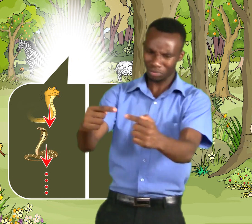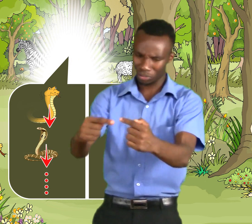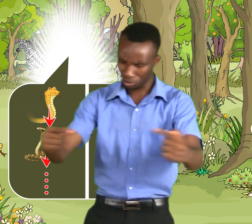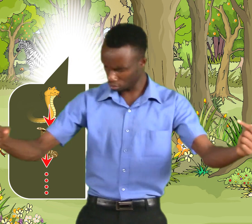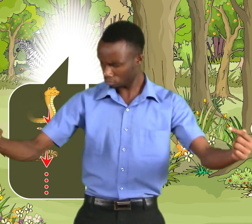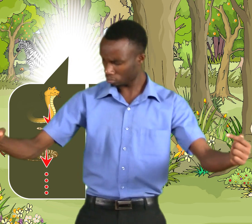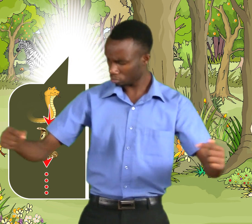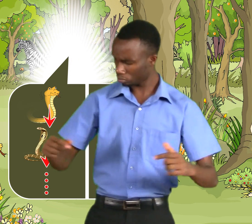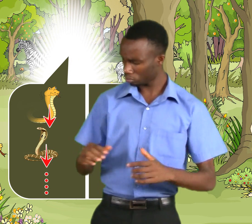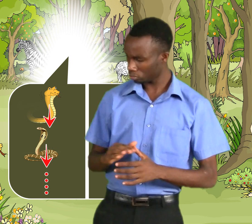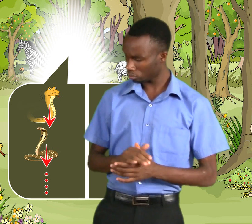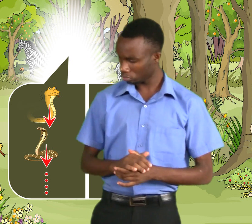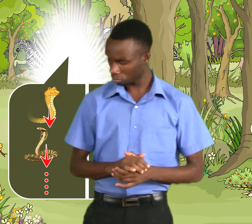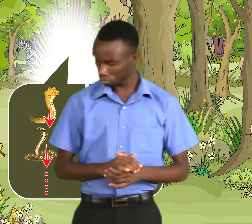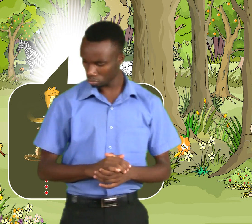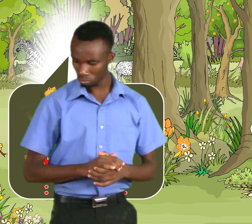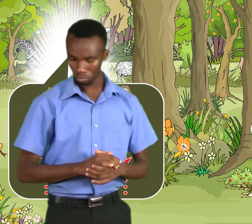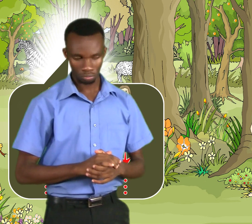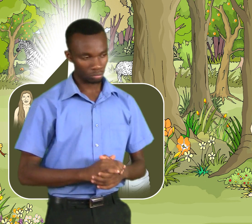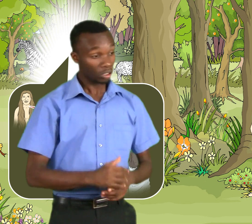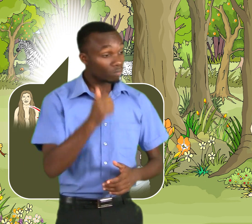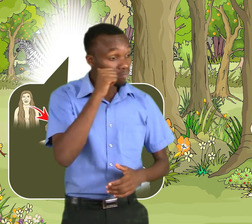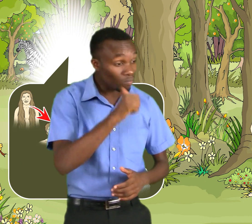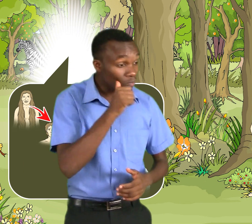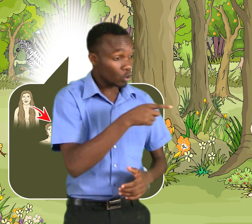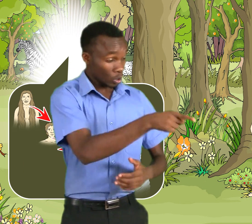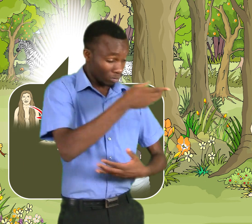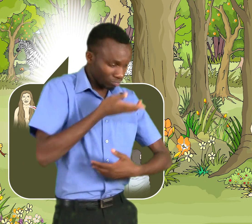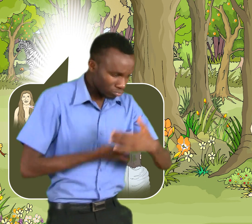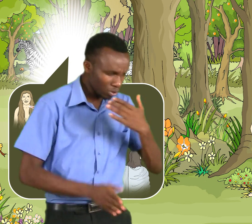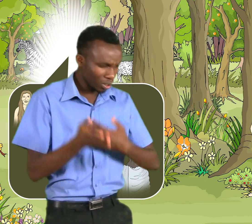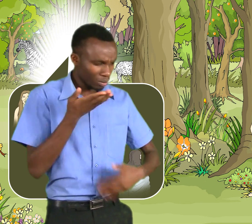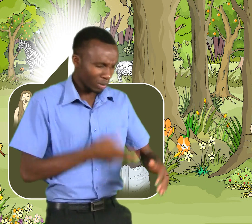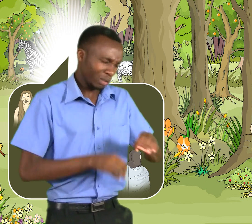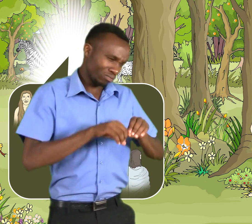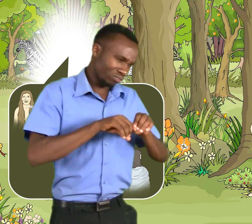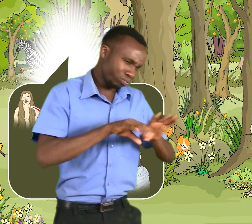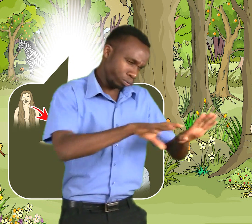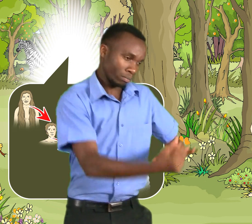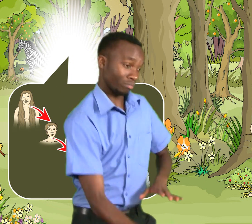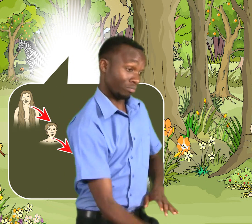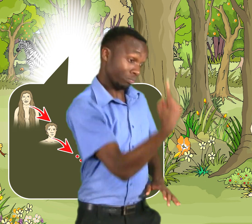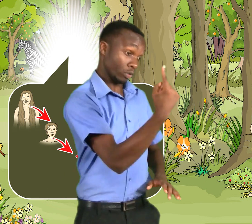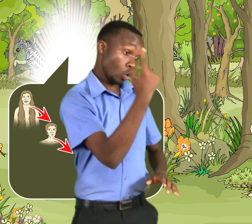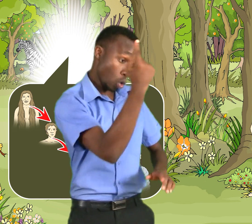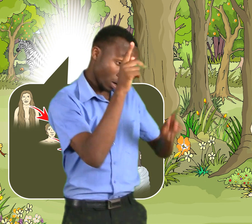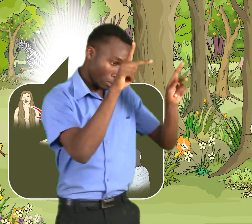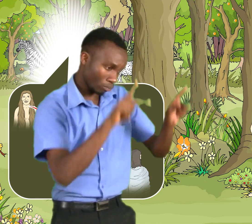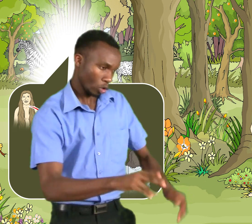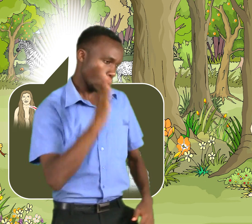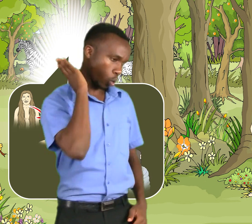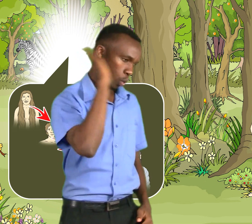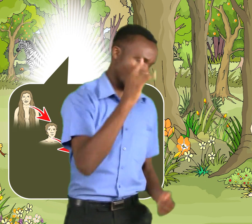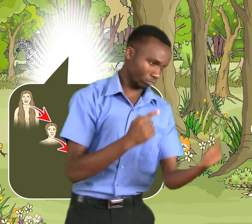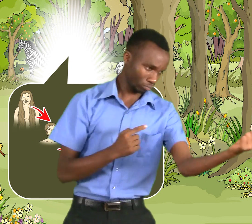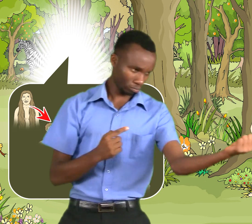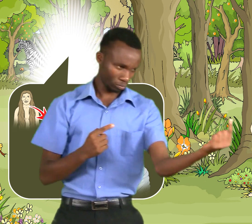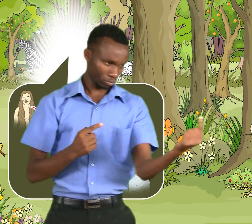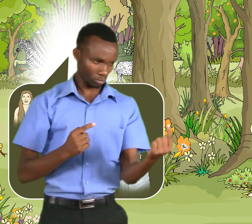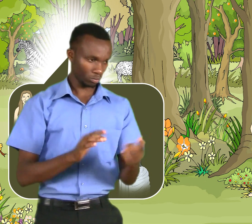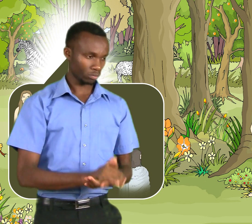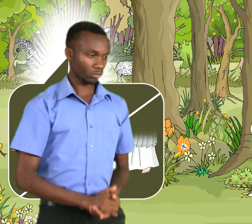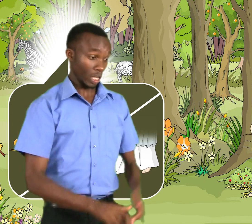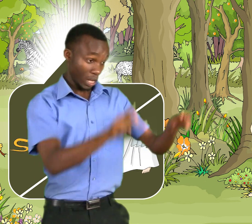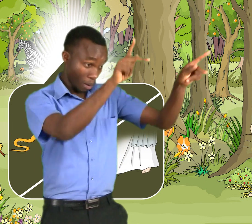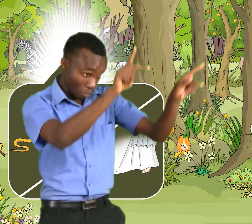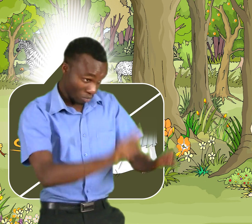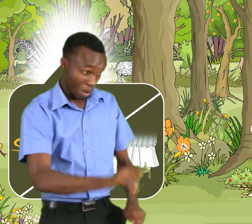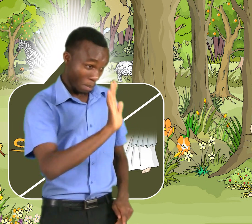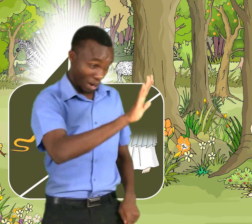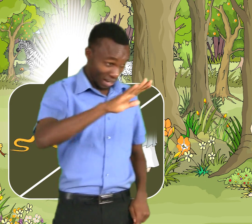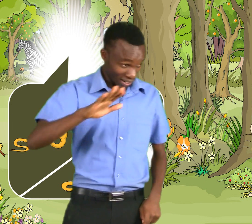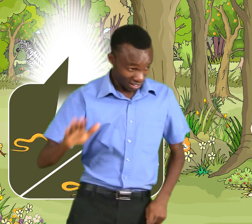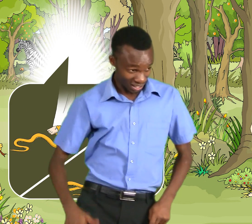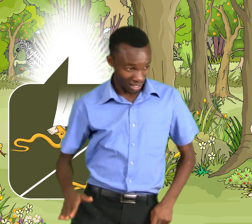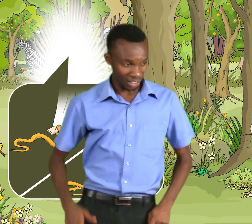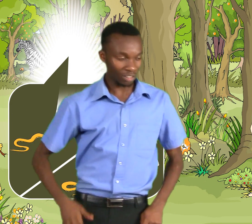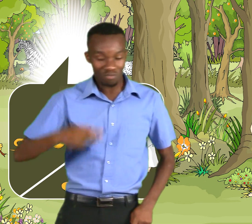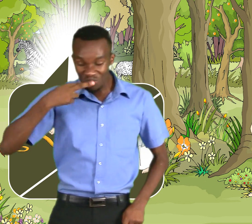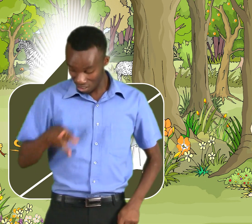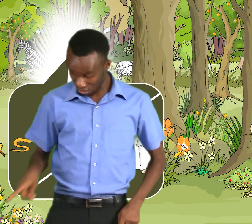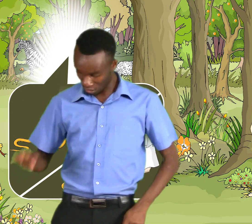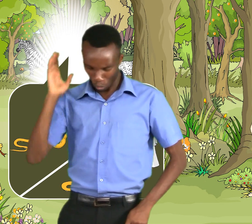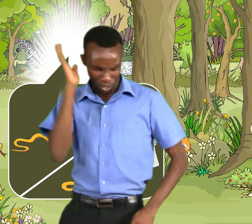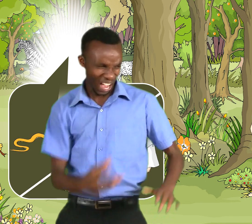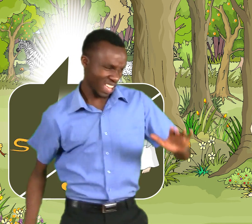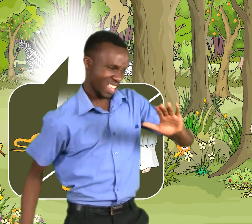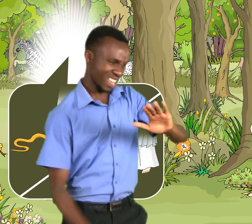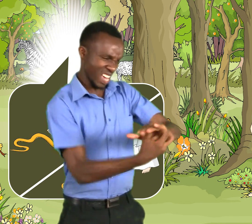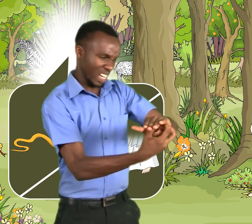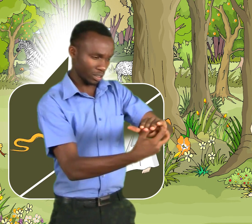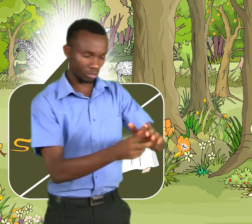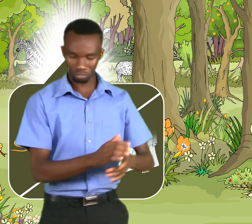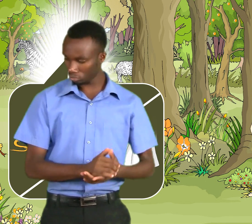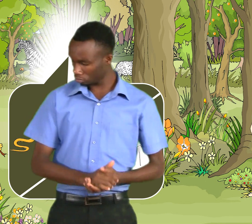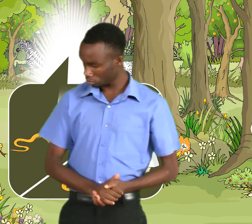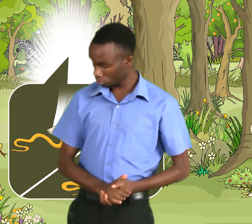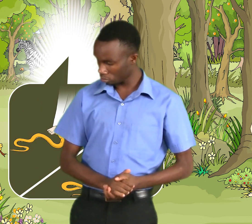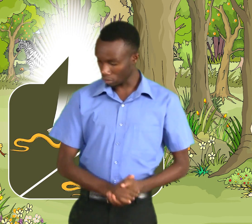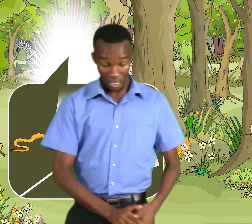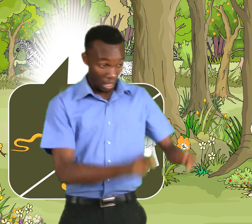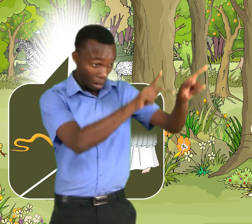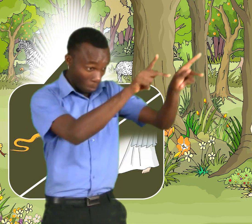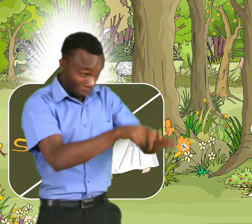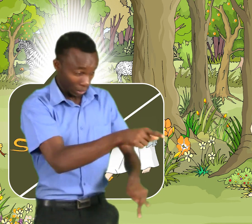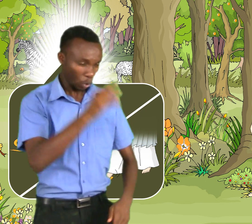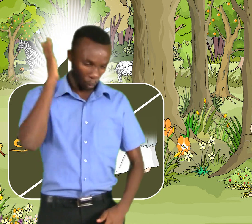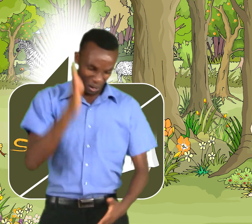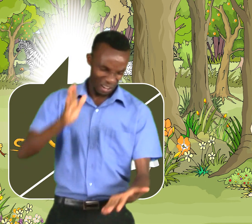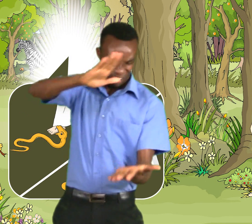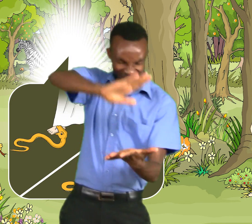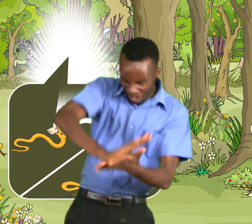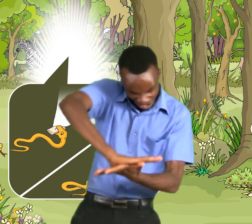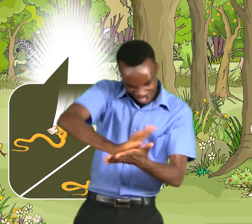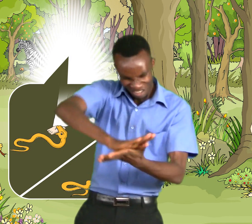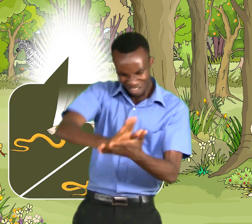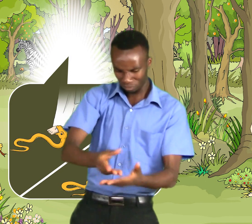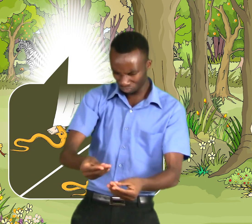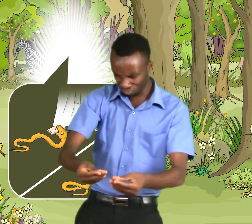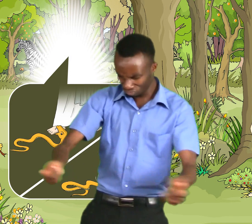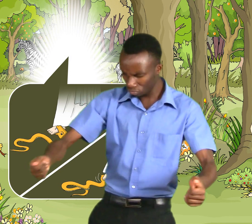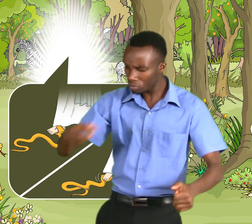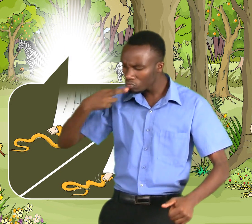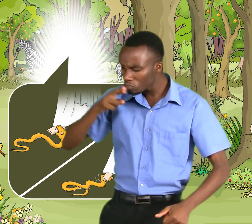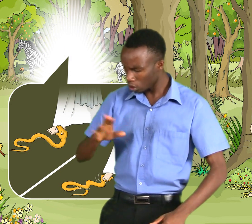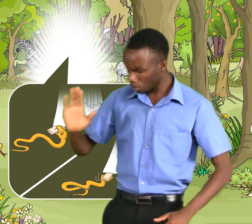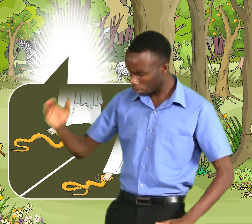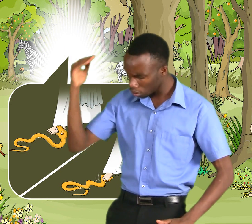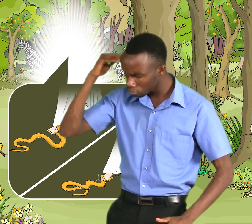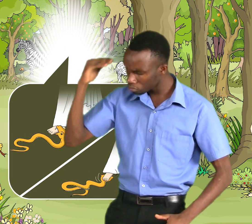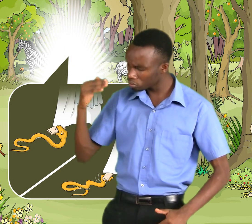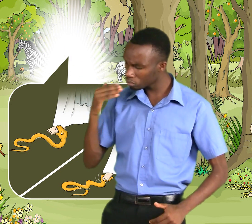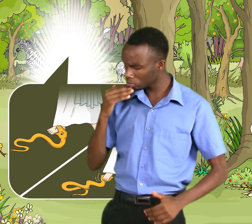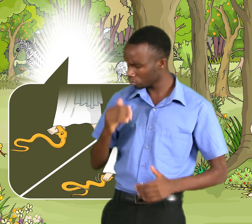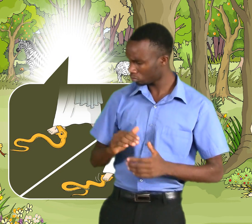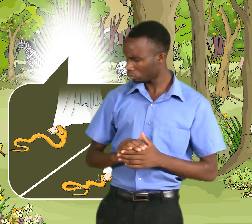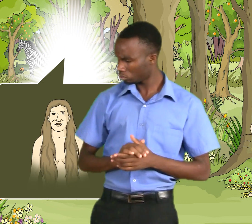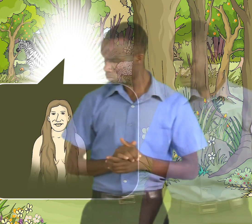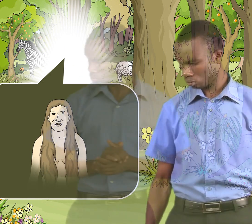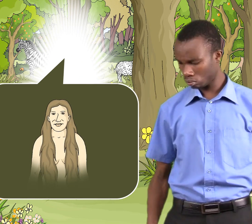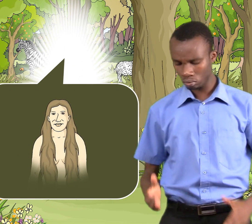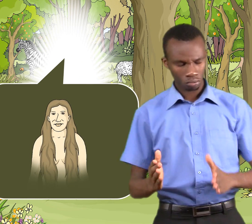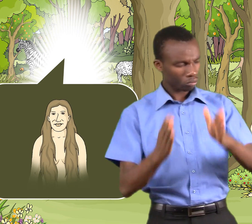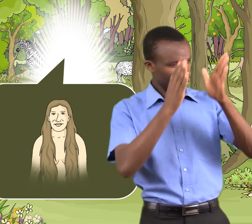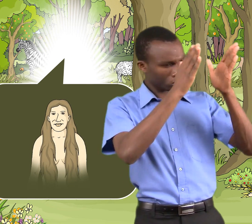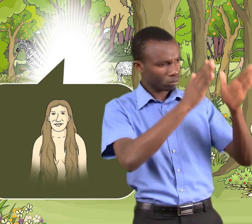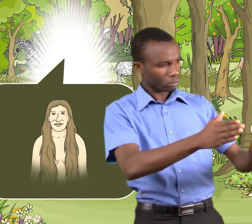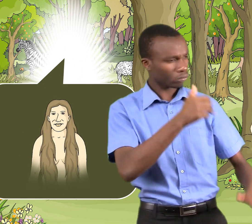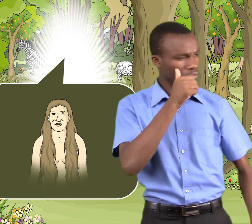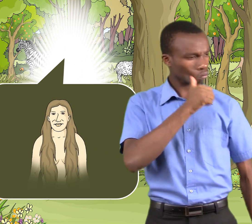And I will put enmity between you and the woman, and between your seed and her seed. He will crush your head, and you will strike his heel.”